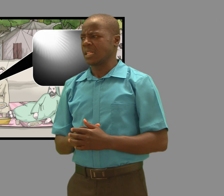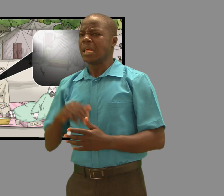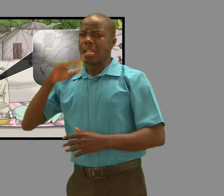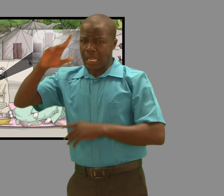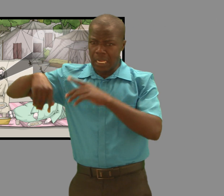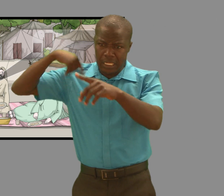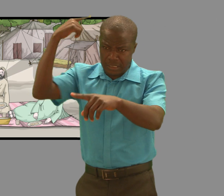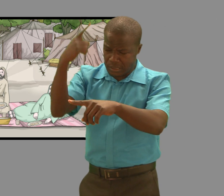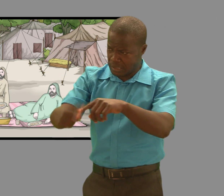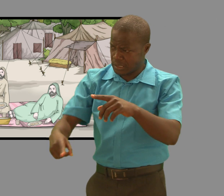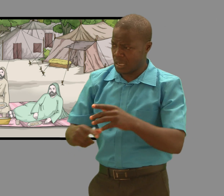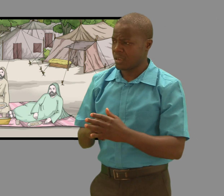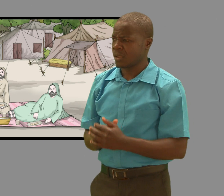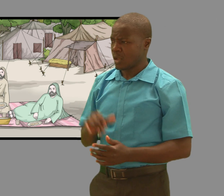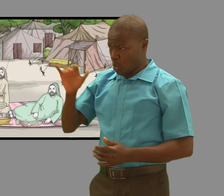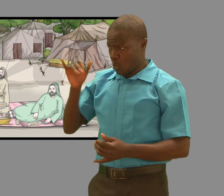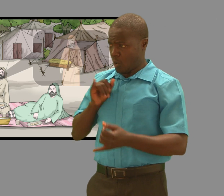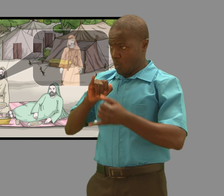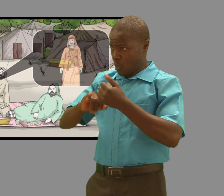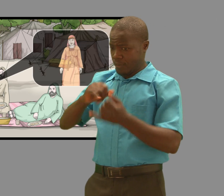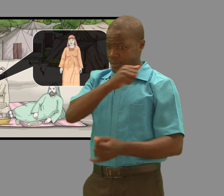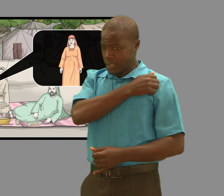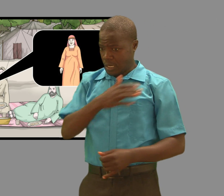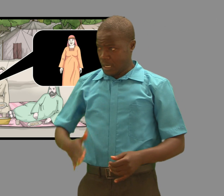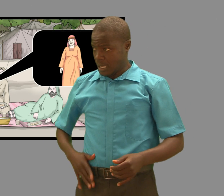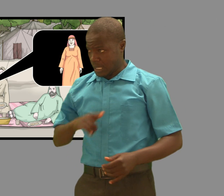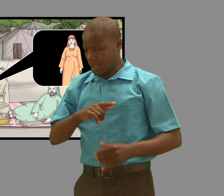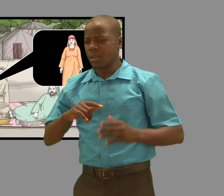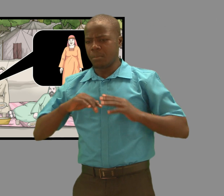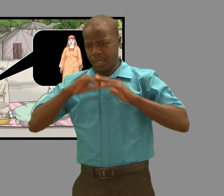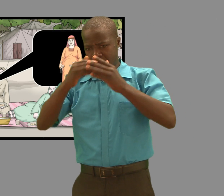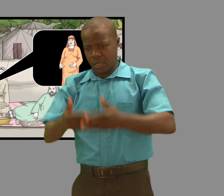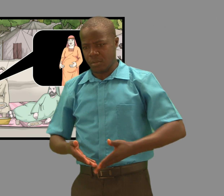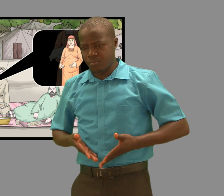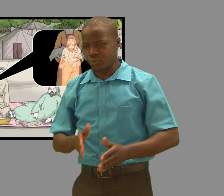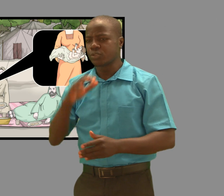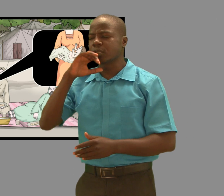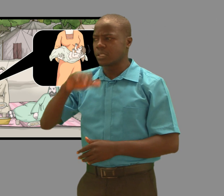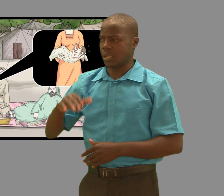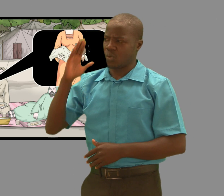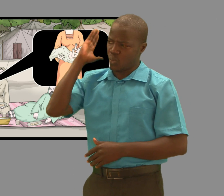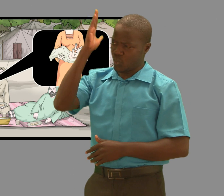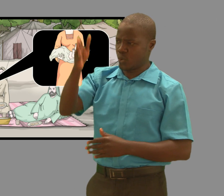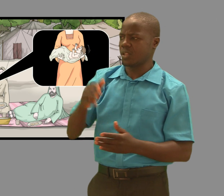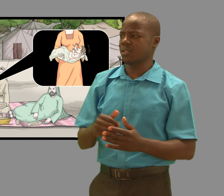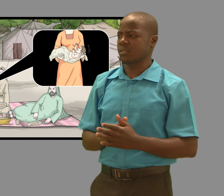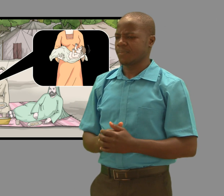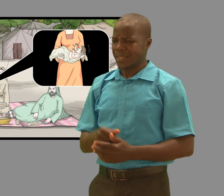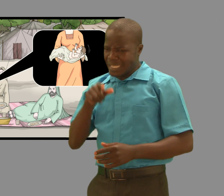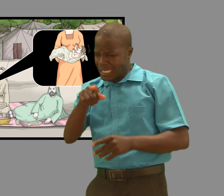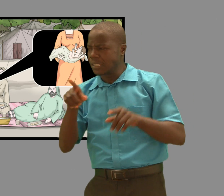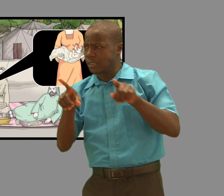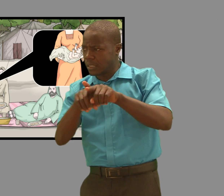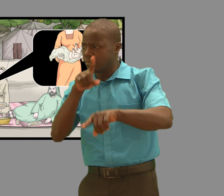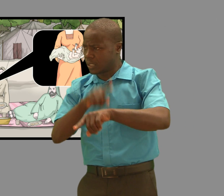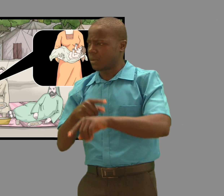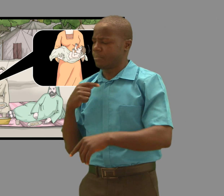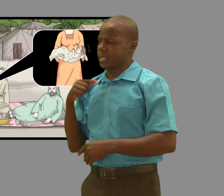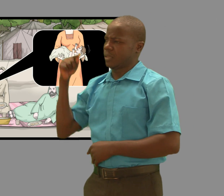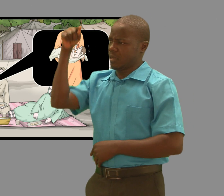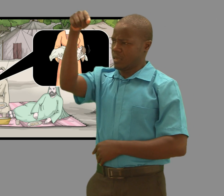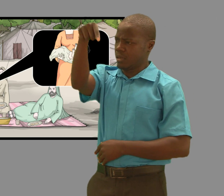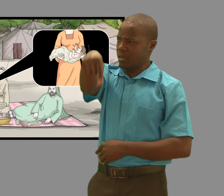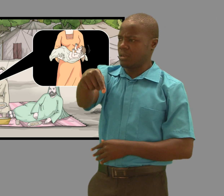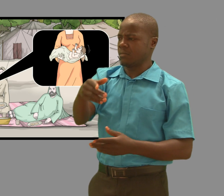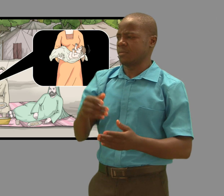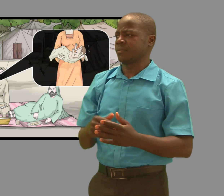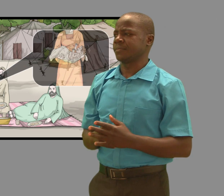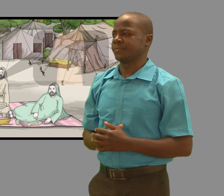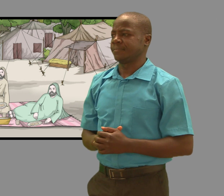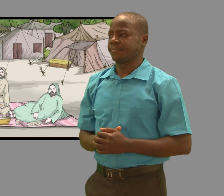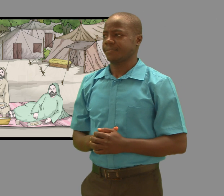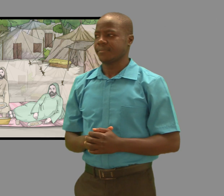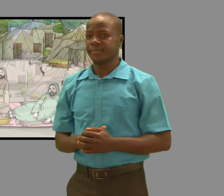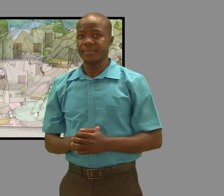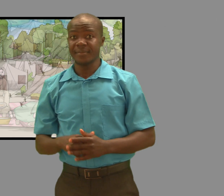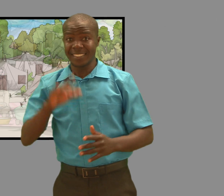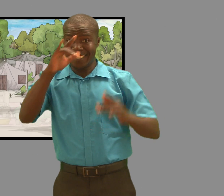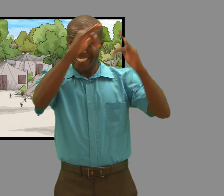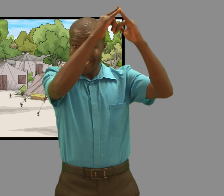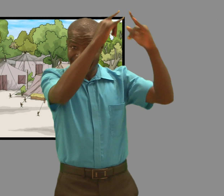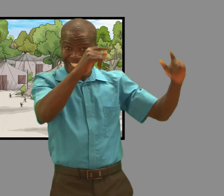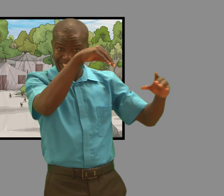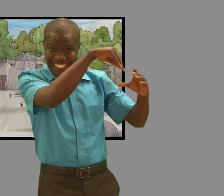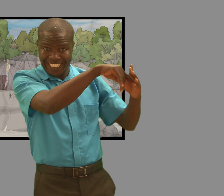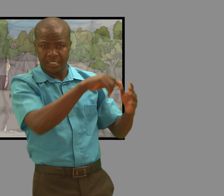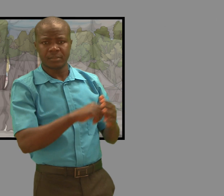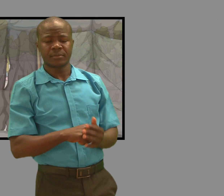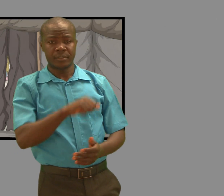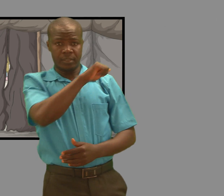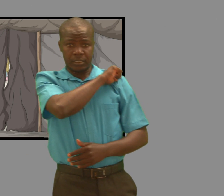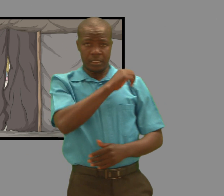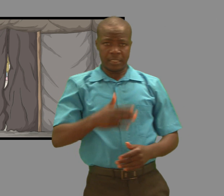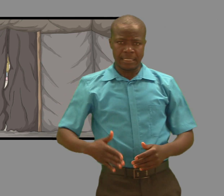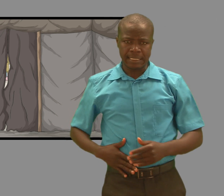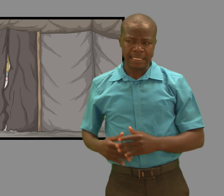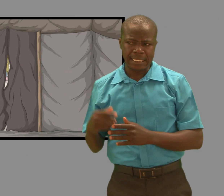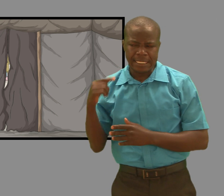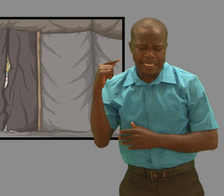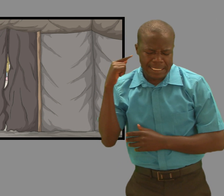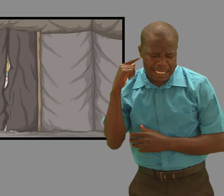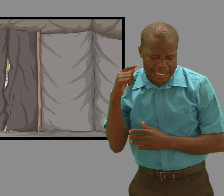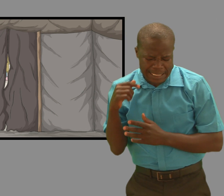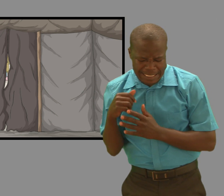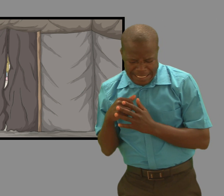At the appointed time I will return to you—in about a year—and Sarah will have a son.”